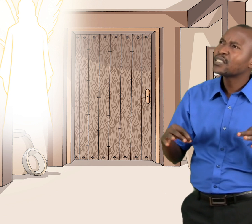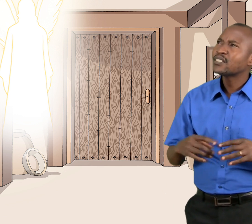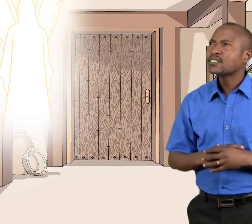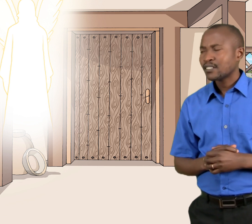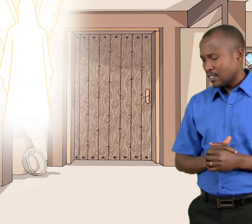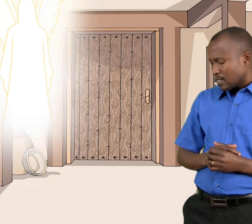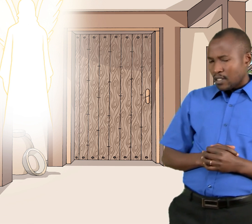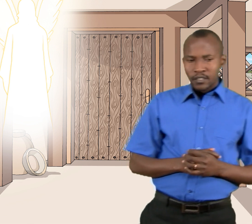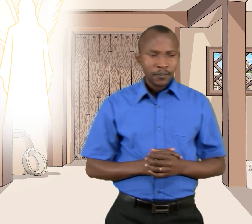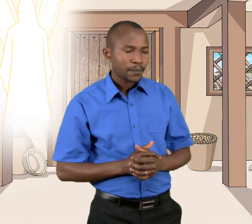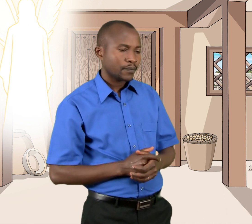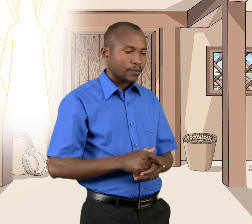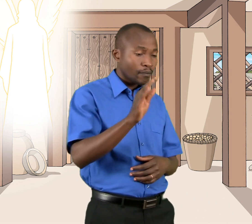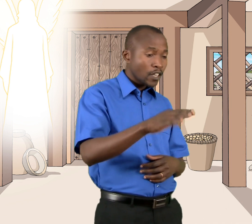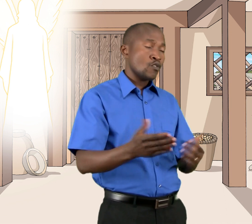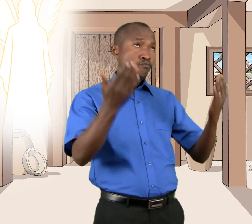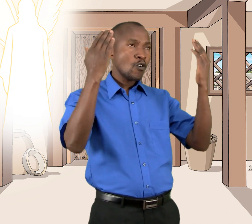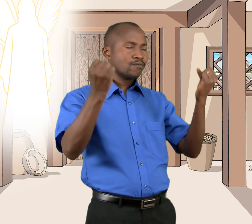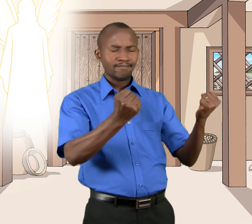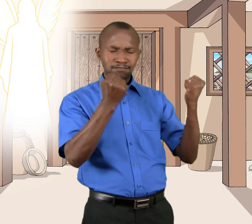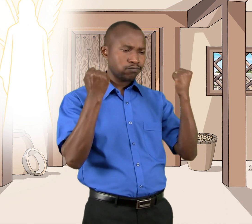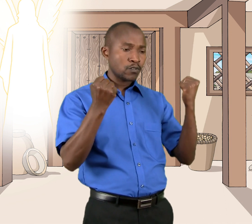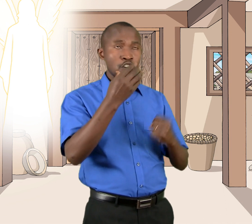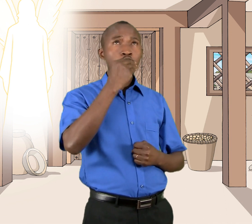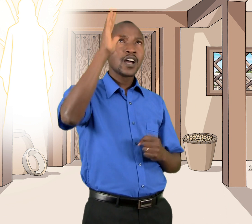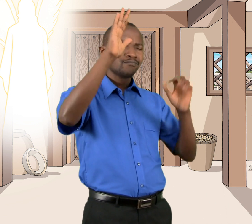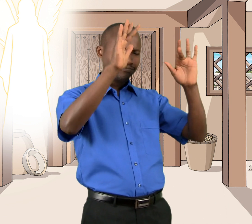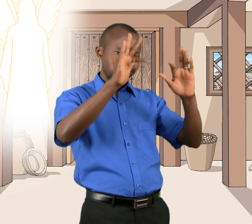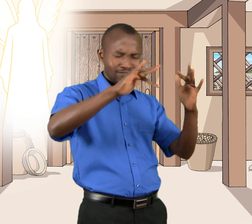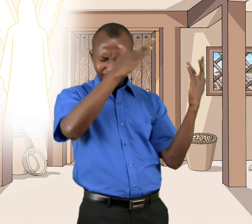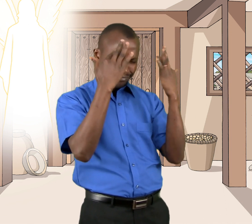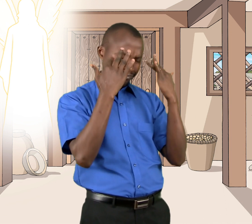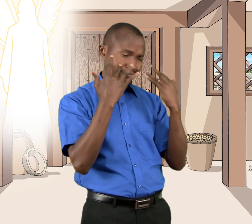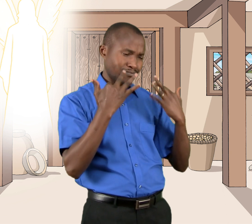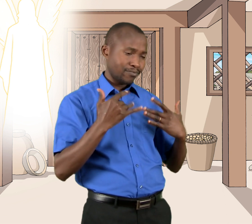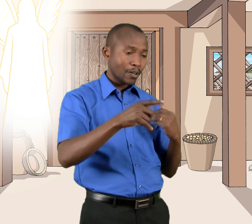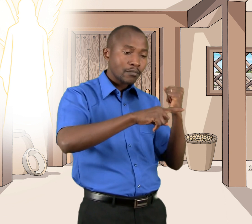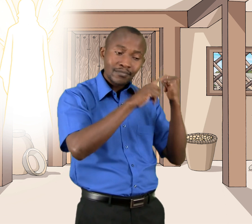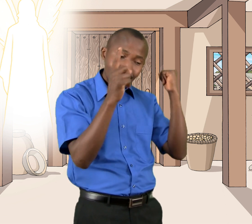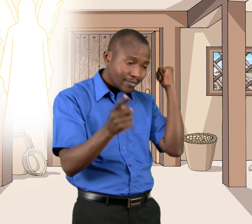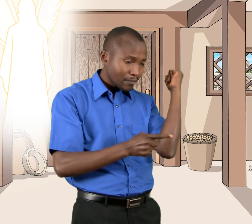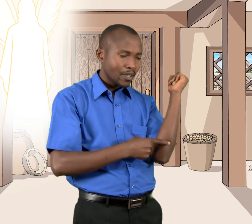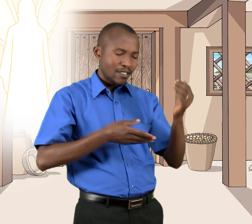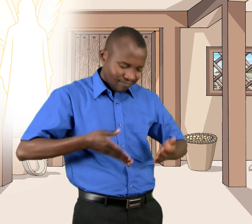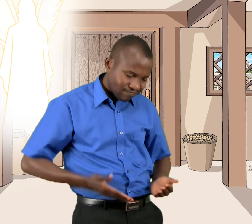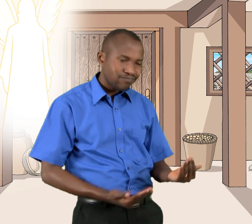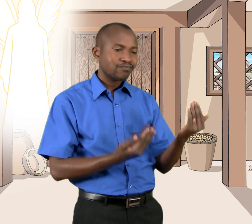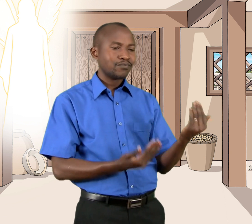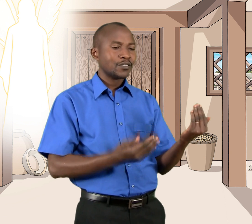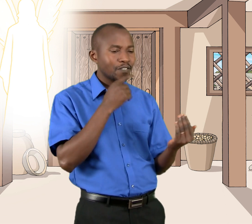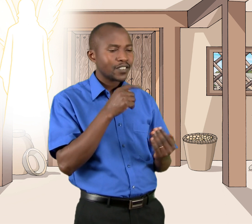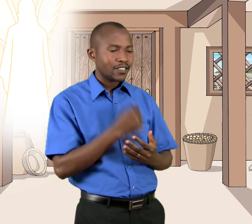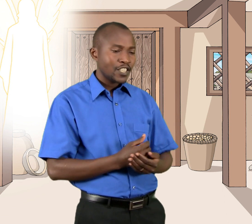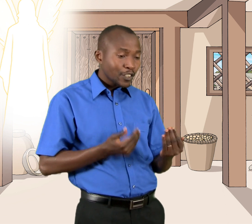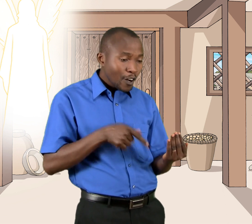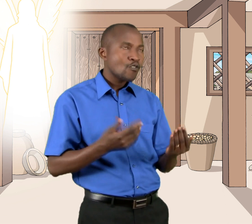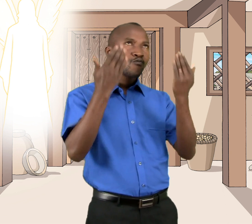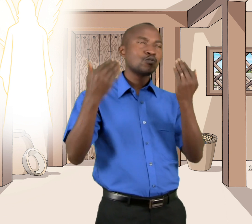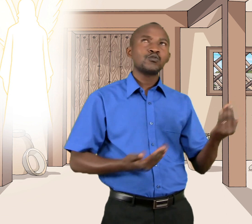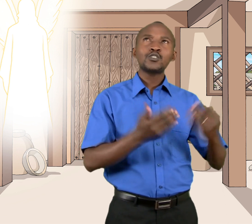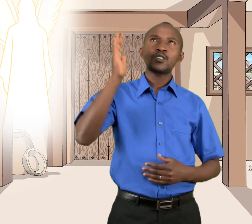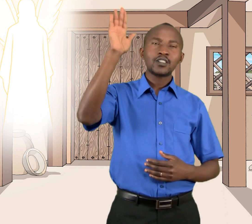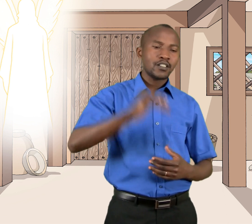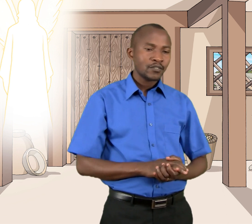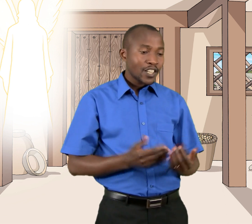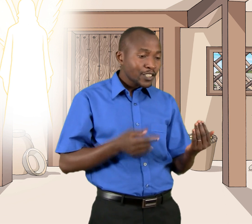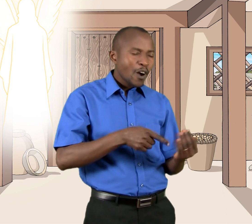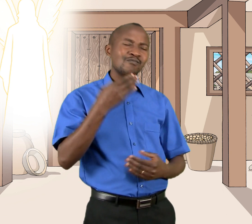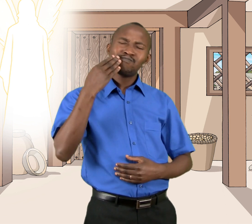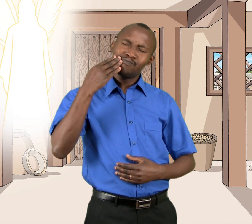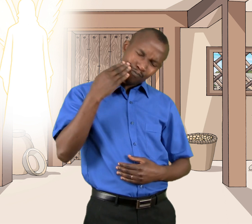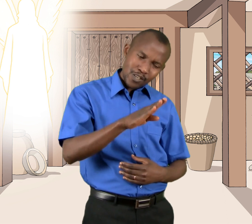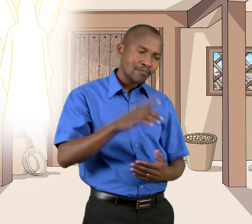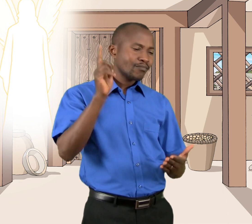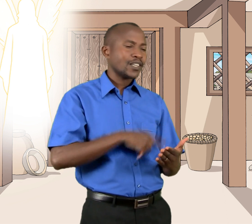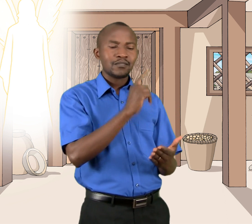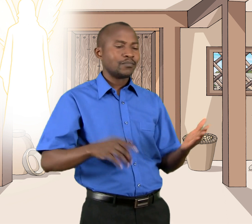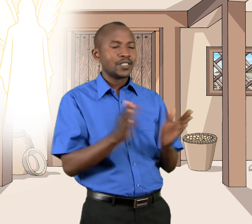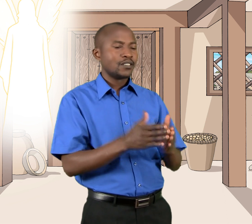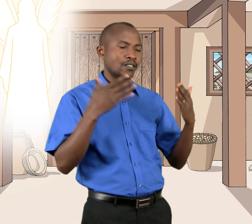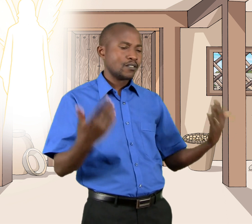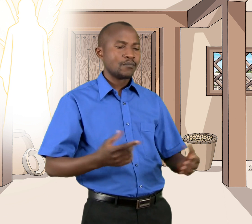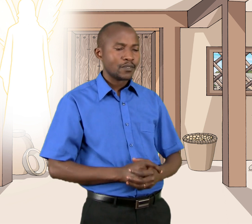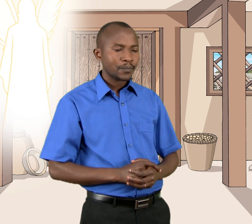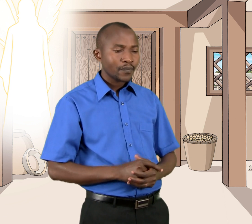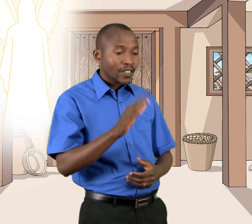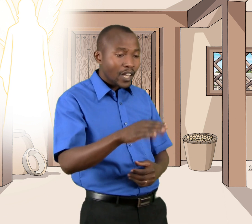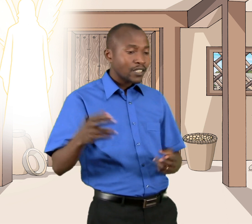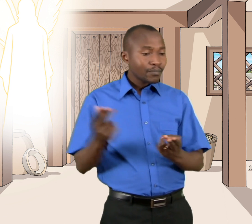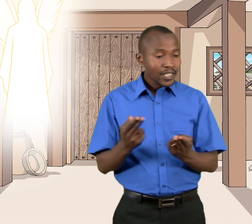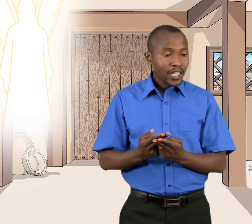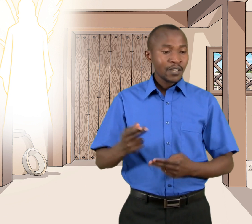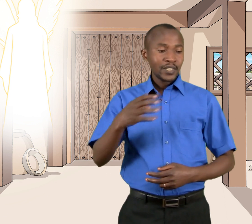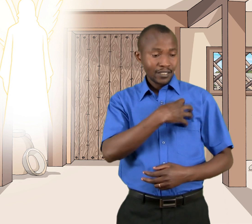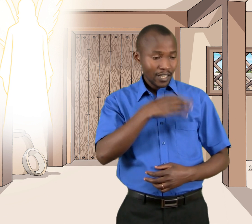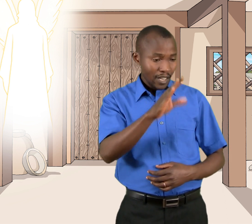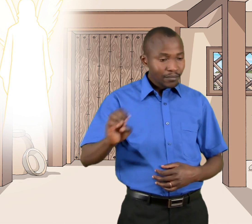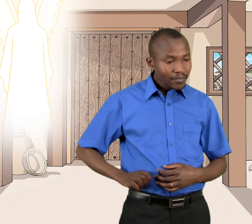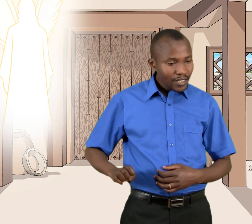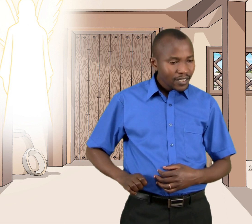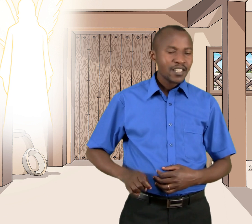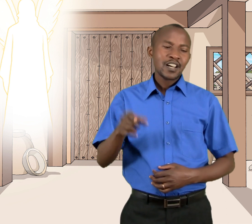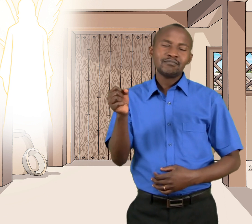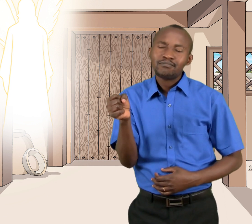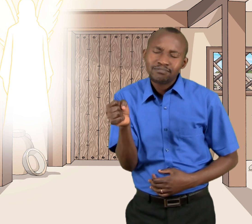The angel replied, “The Holy Spirit will come upon you, and the power of the Most High will overshadow you. So the Holy One to be born will be called the Son of God.